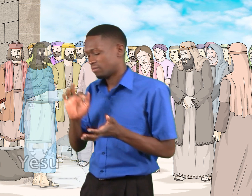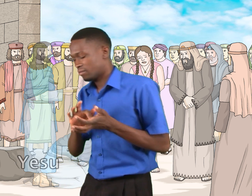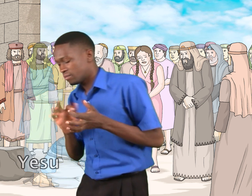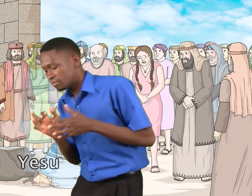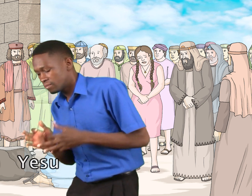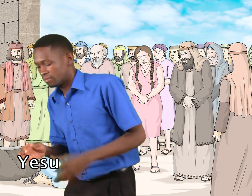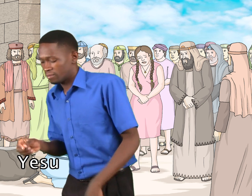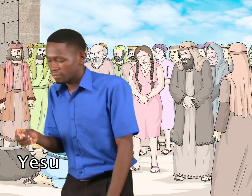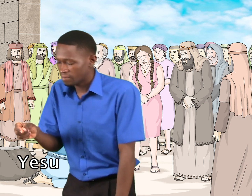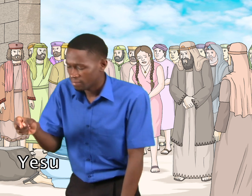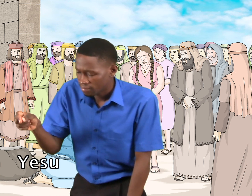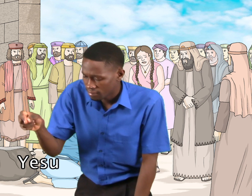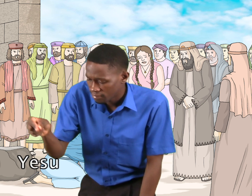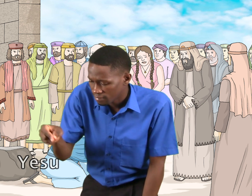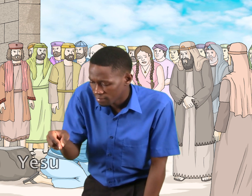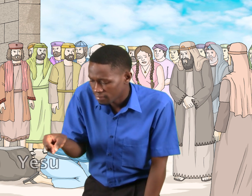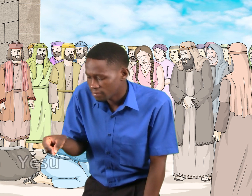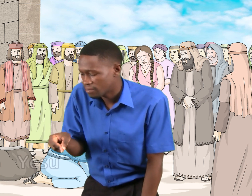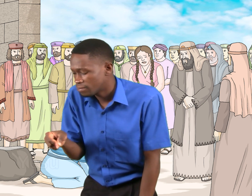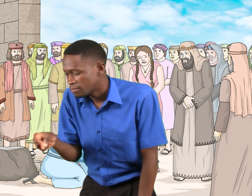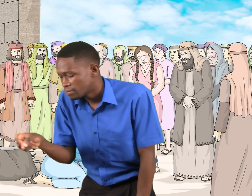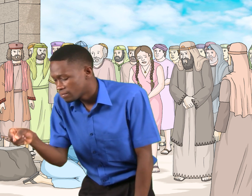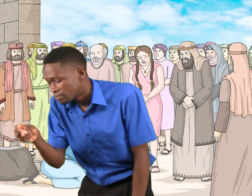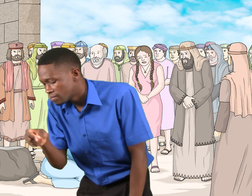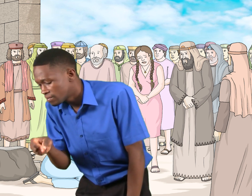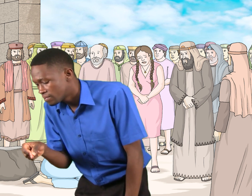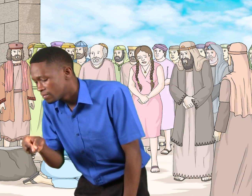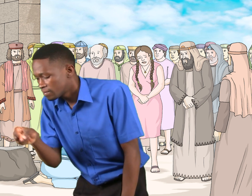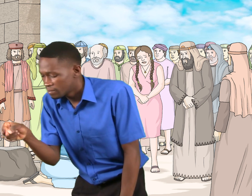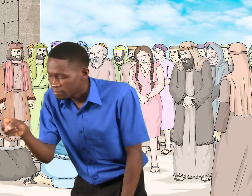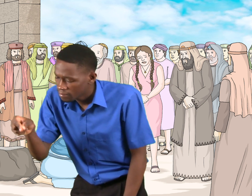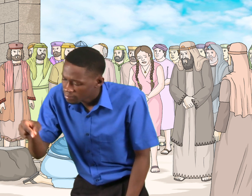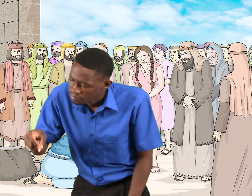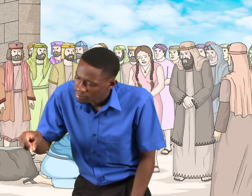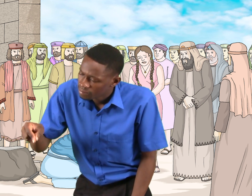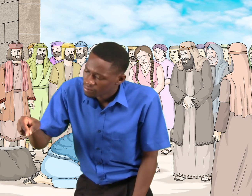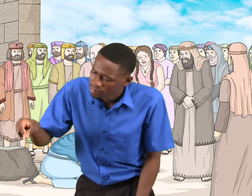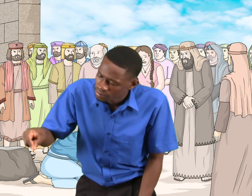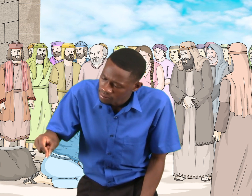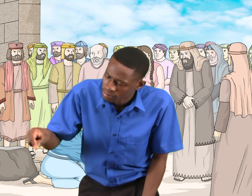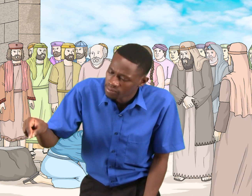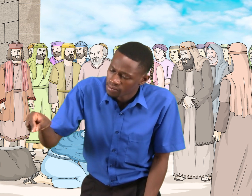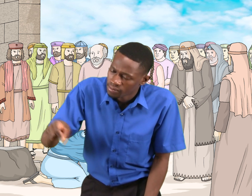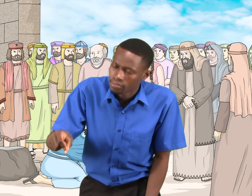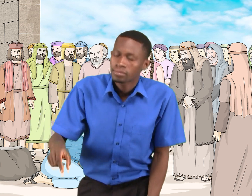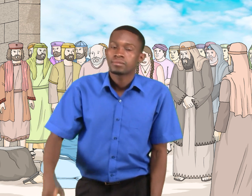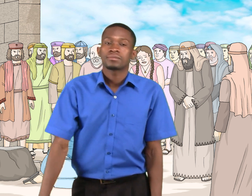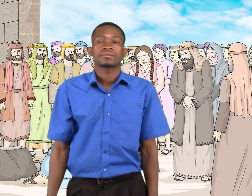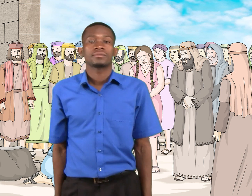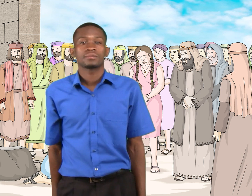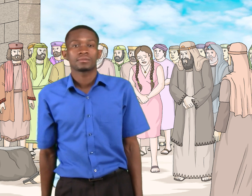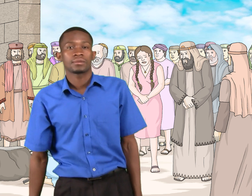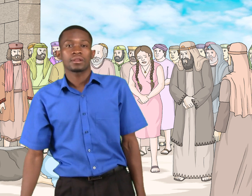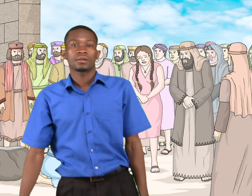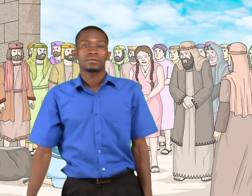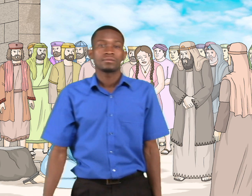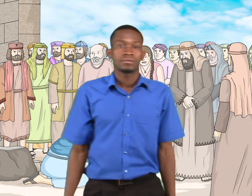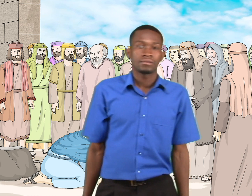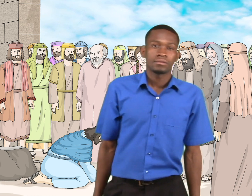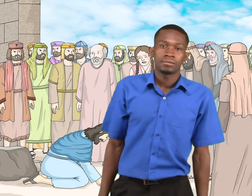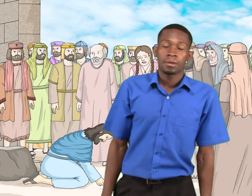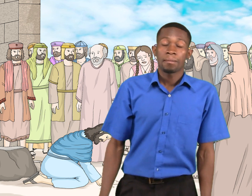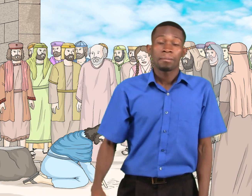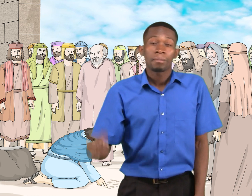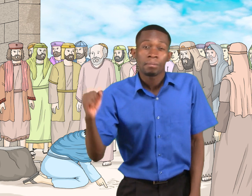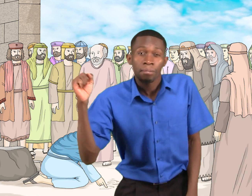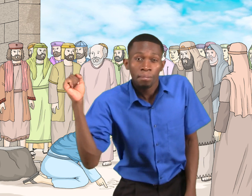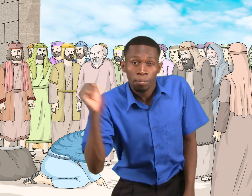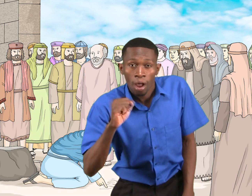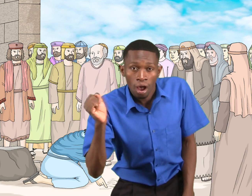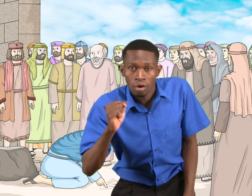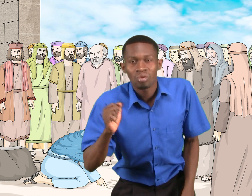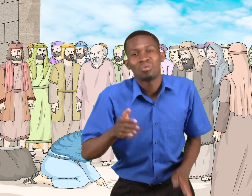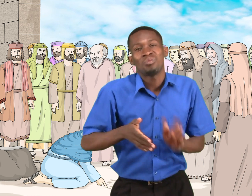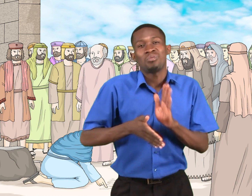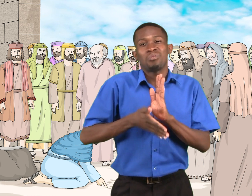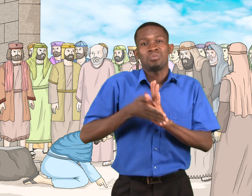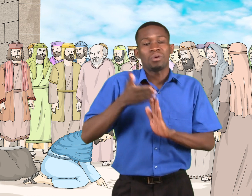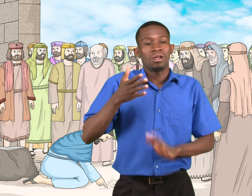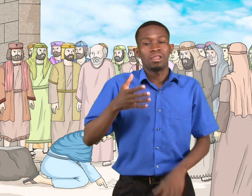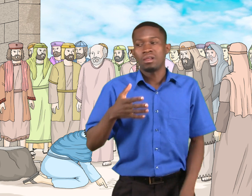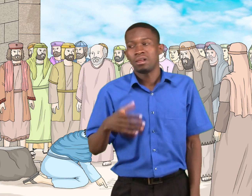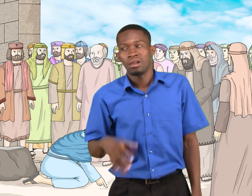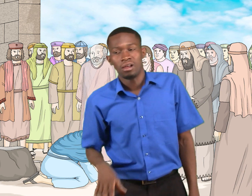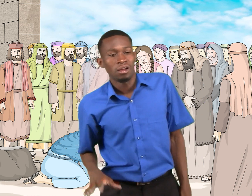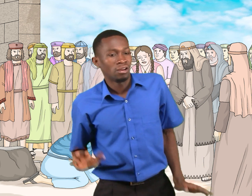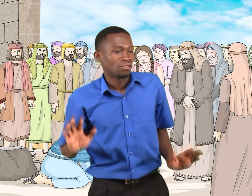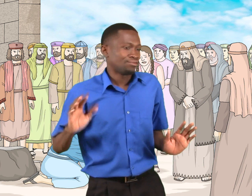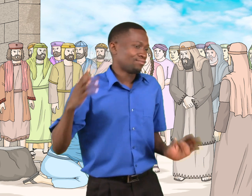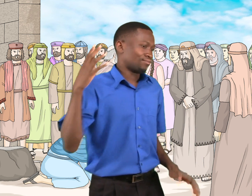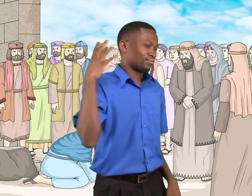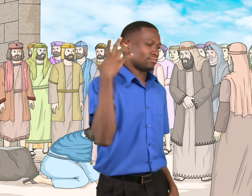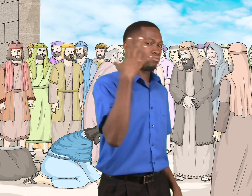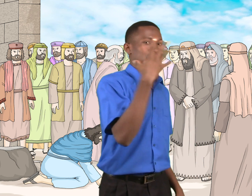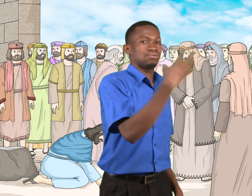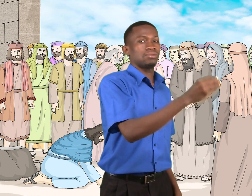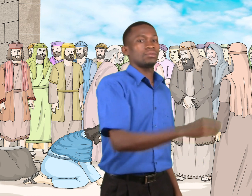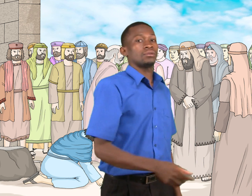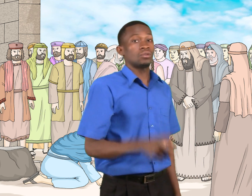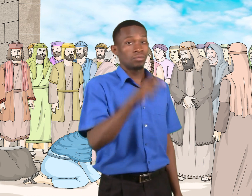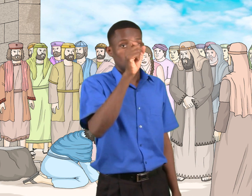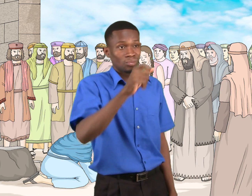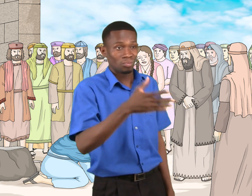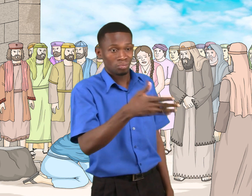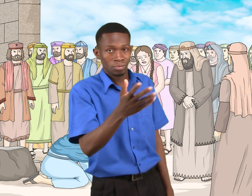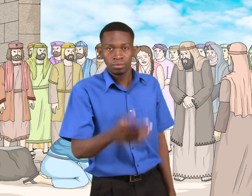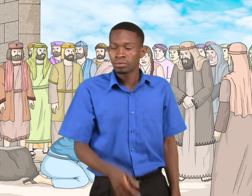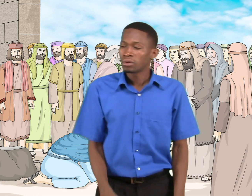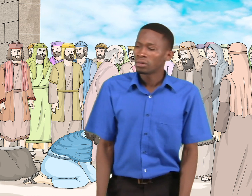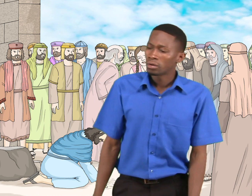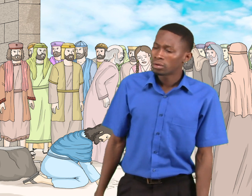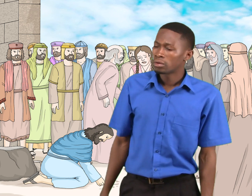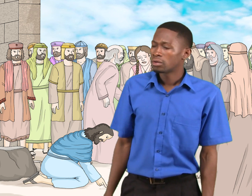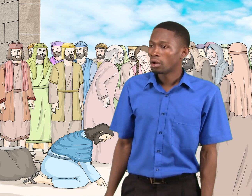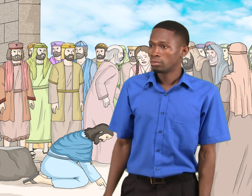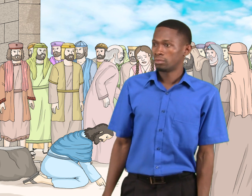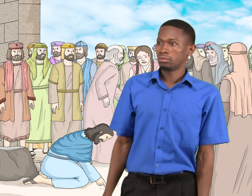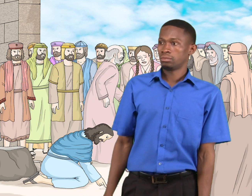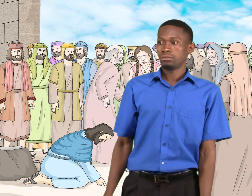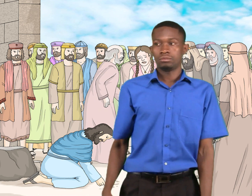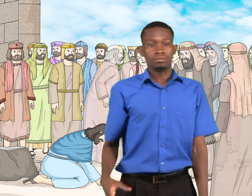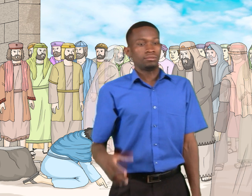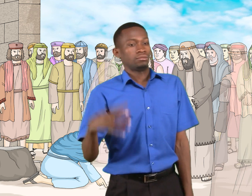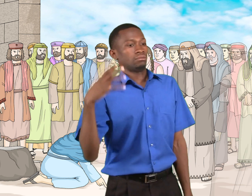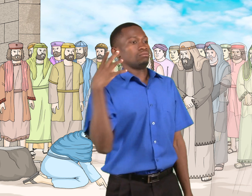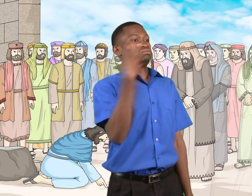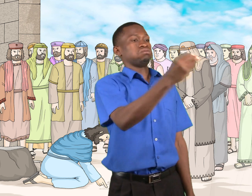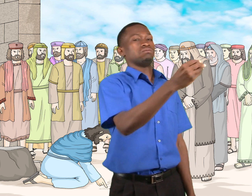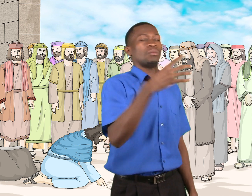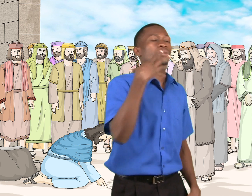And again He bent down and wrote on the ground.